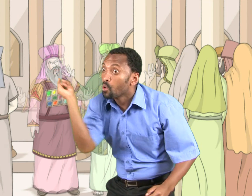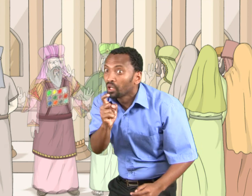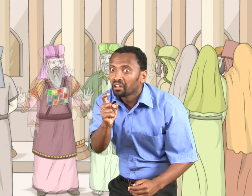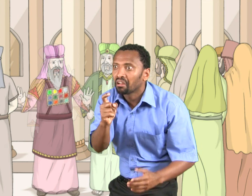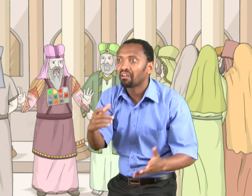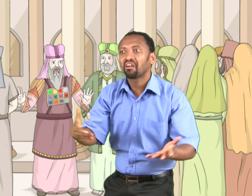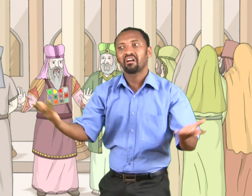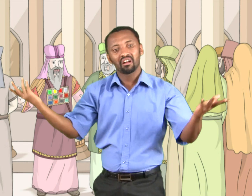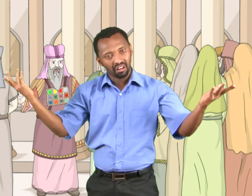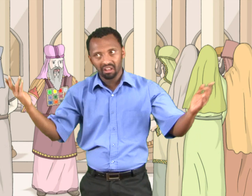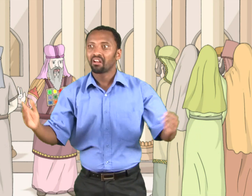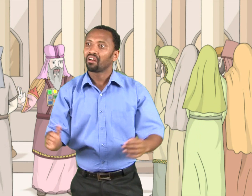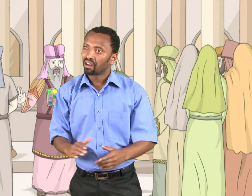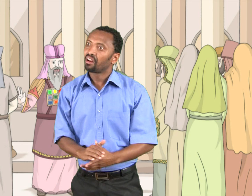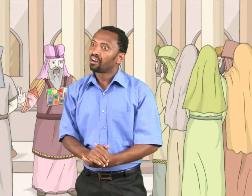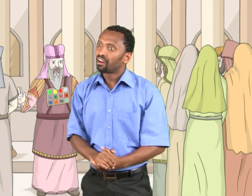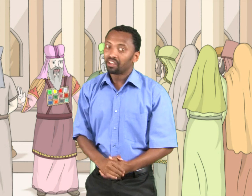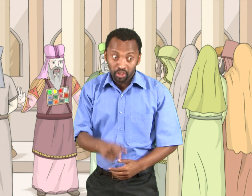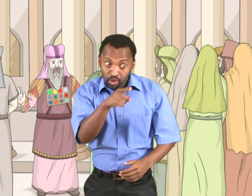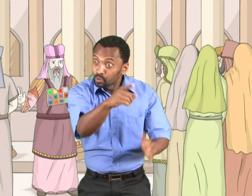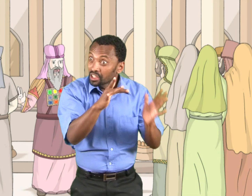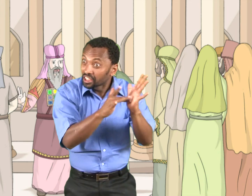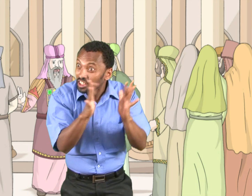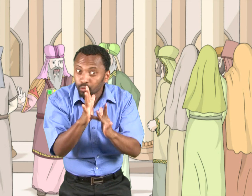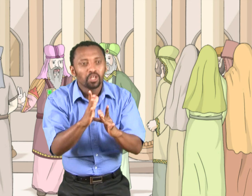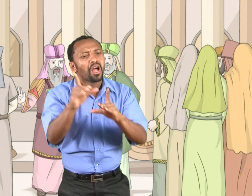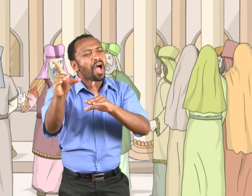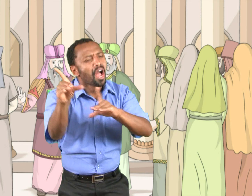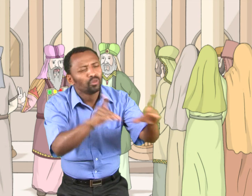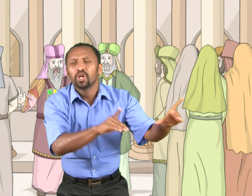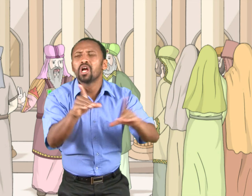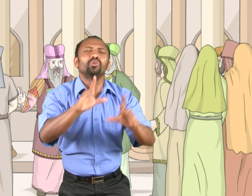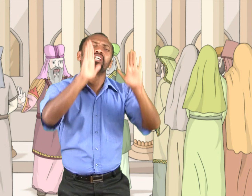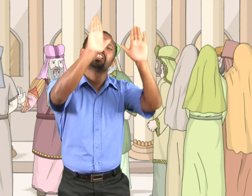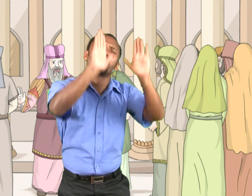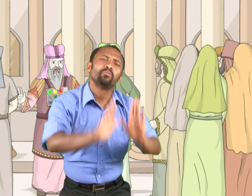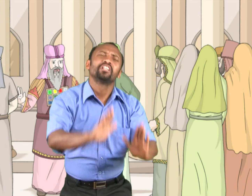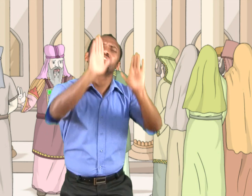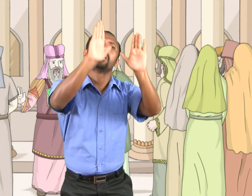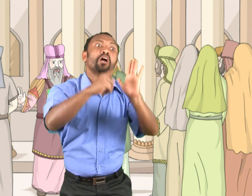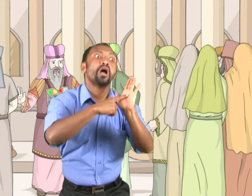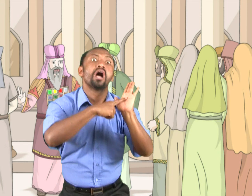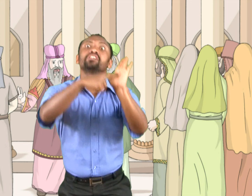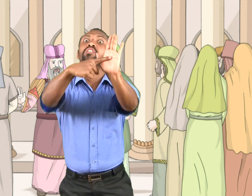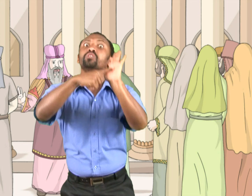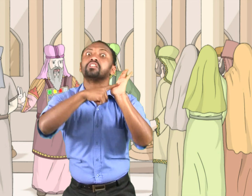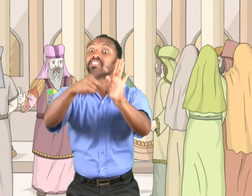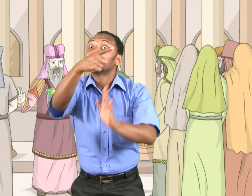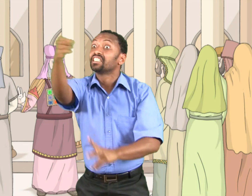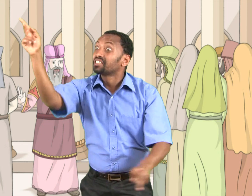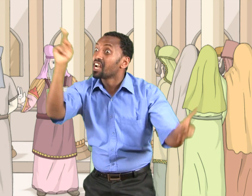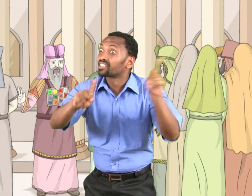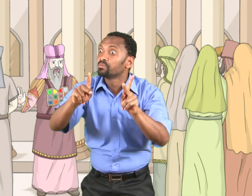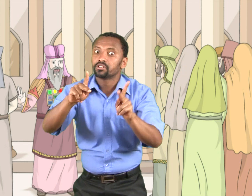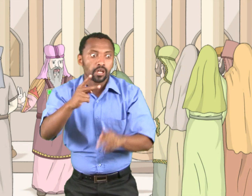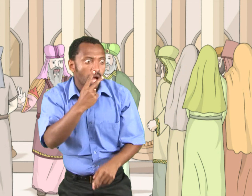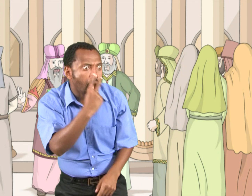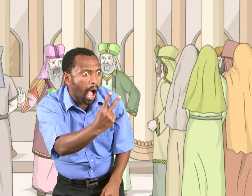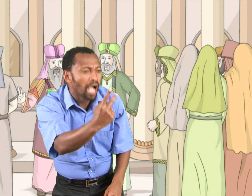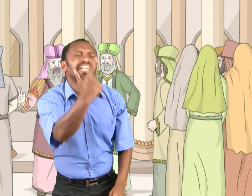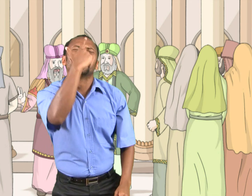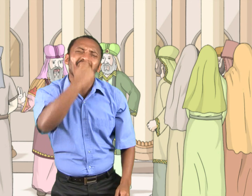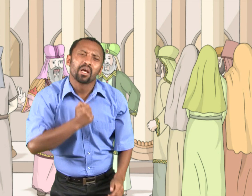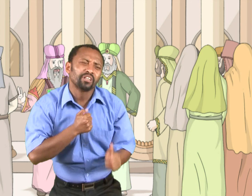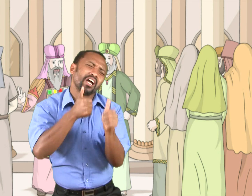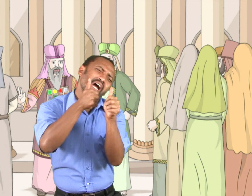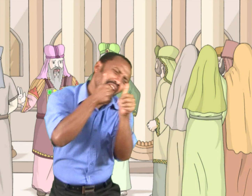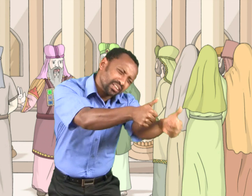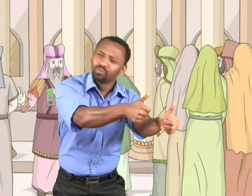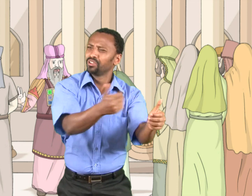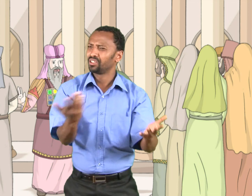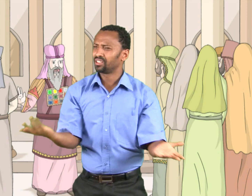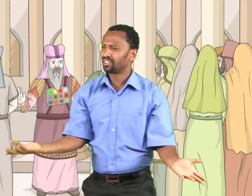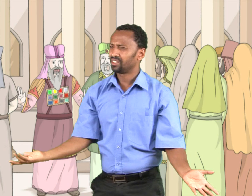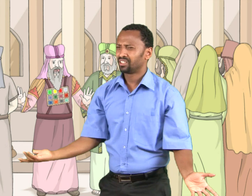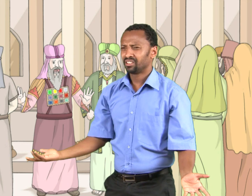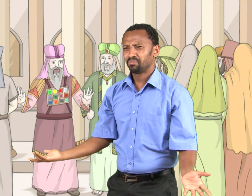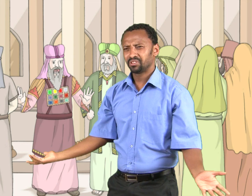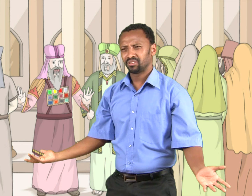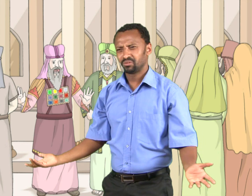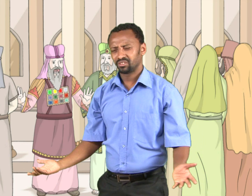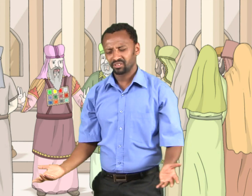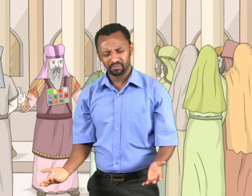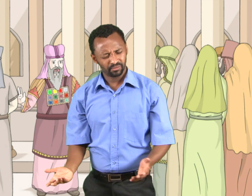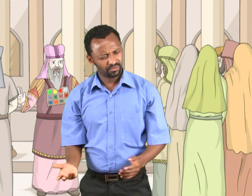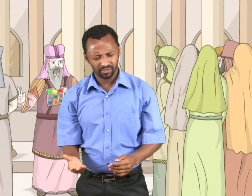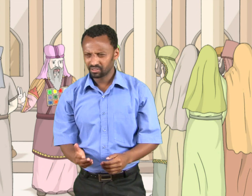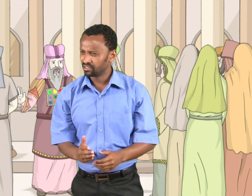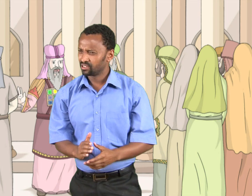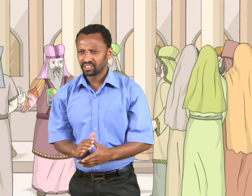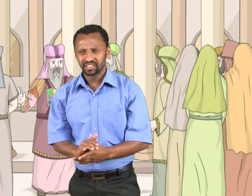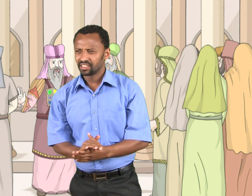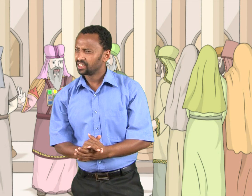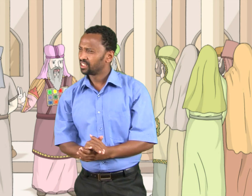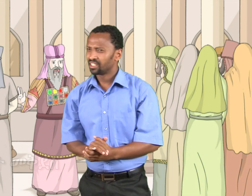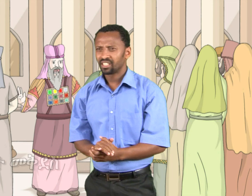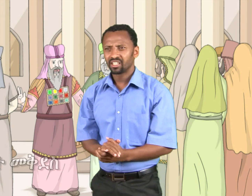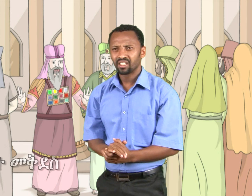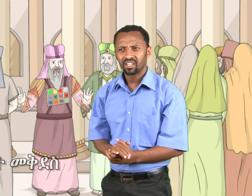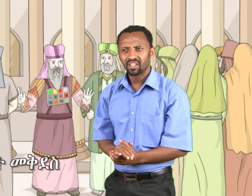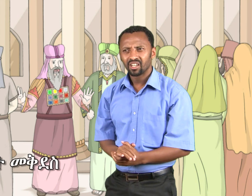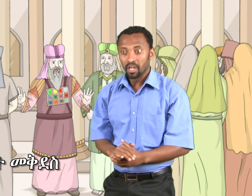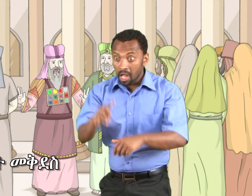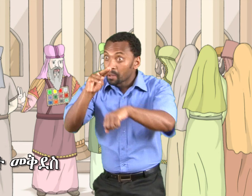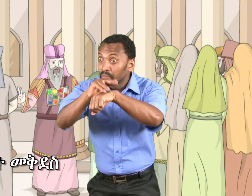This man is performing many signs.